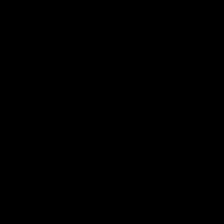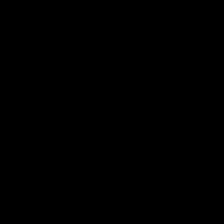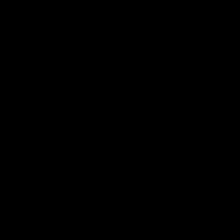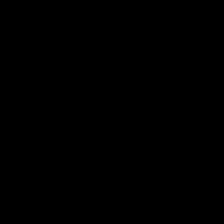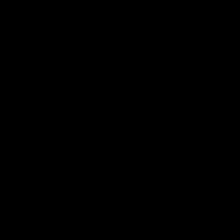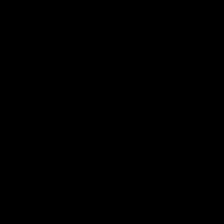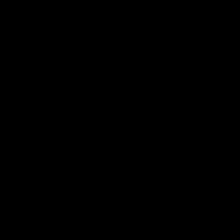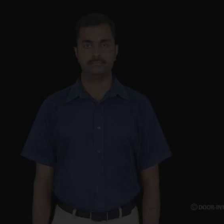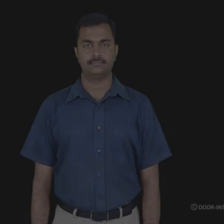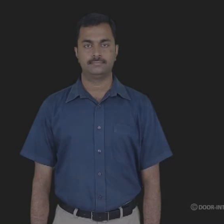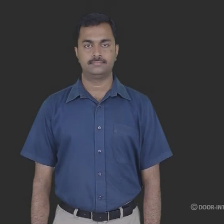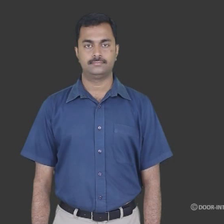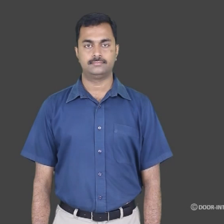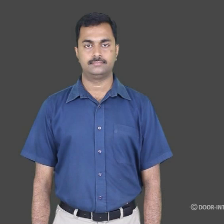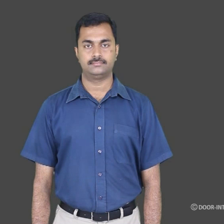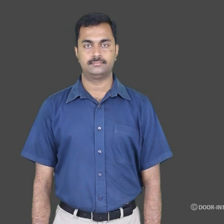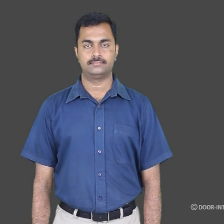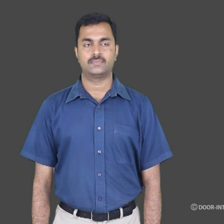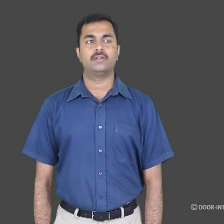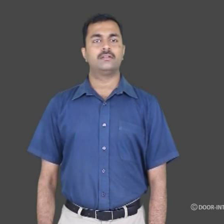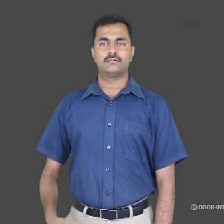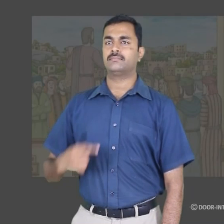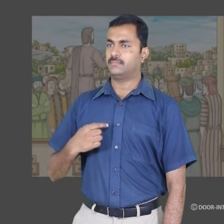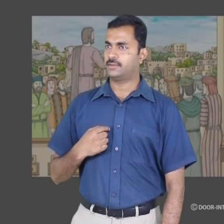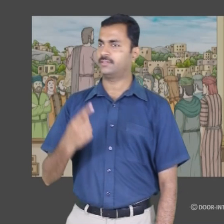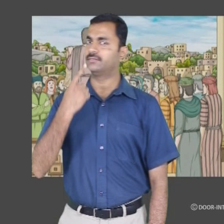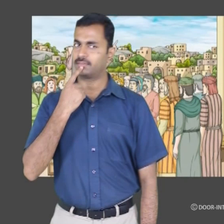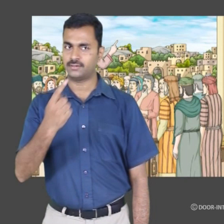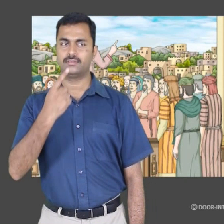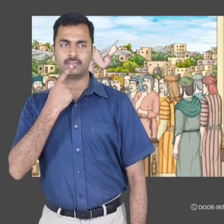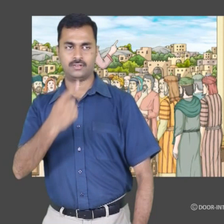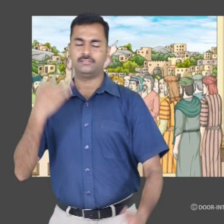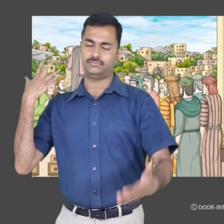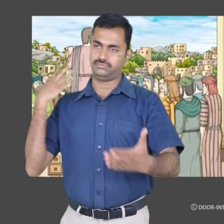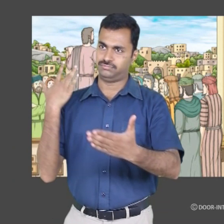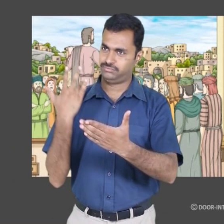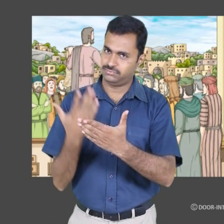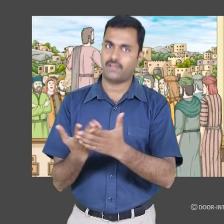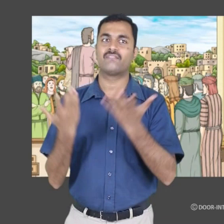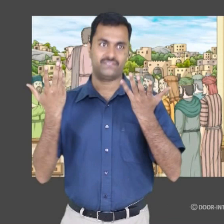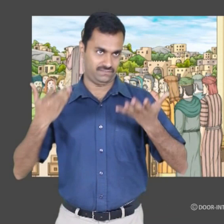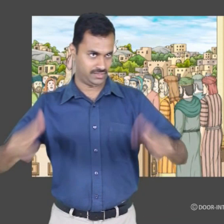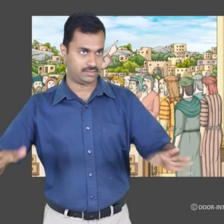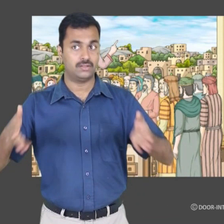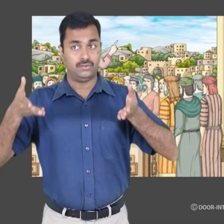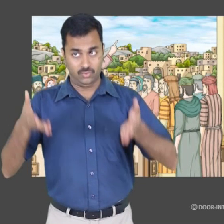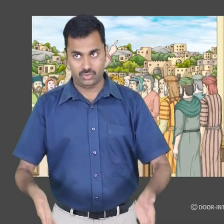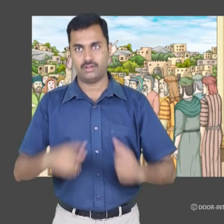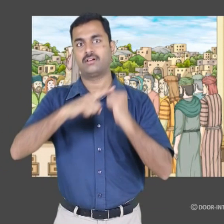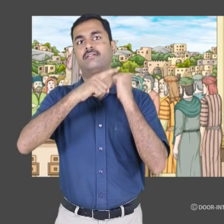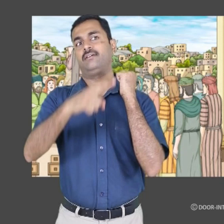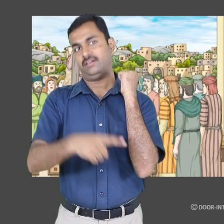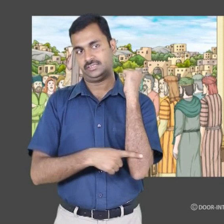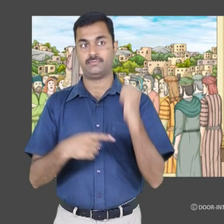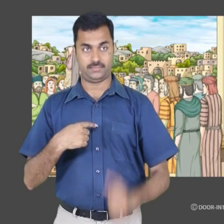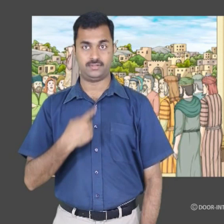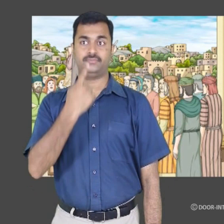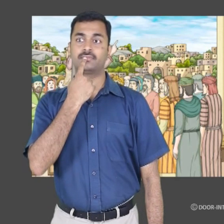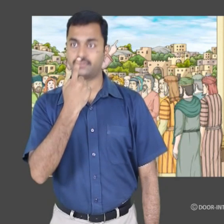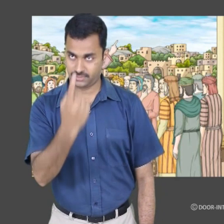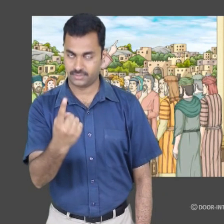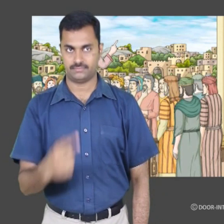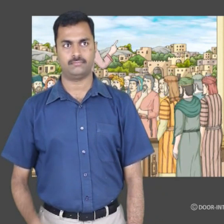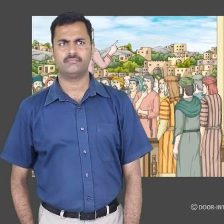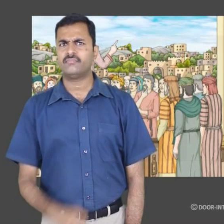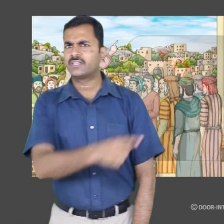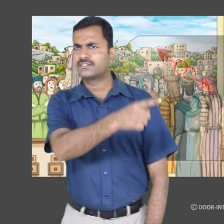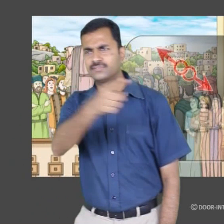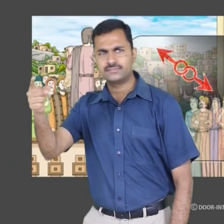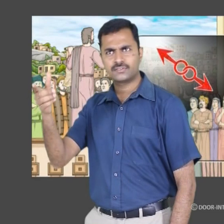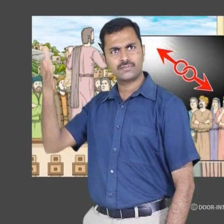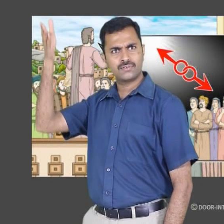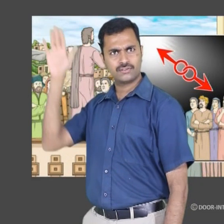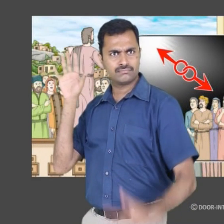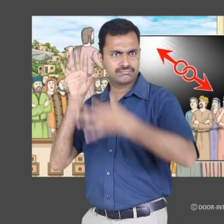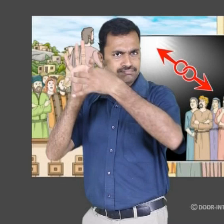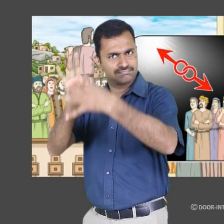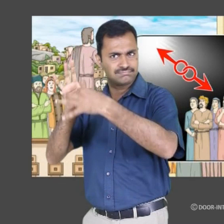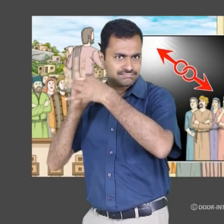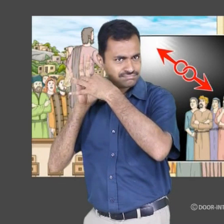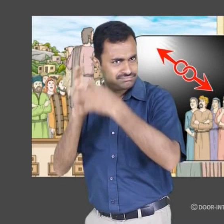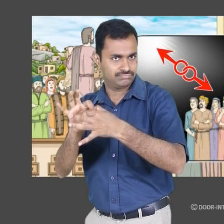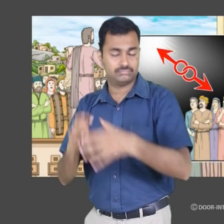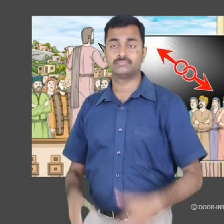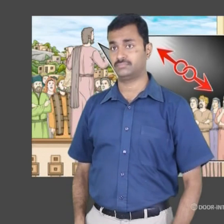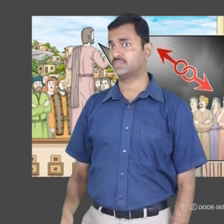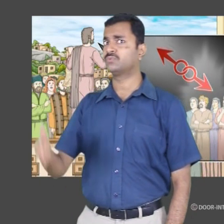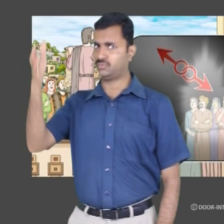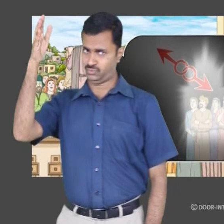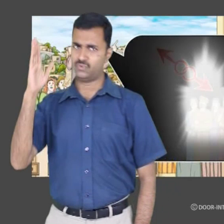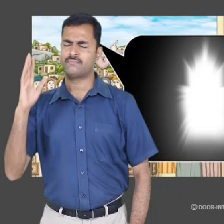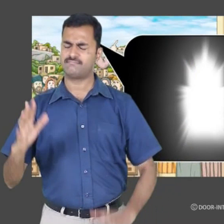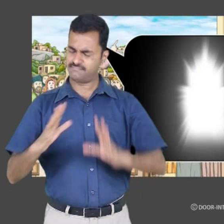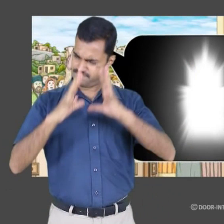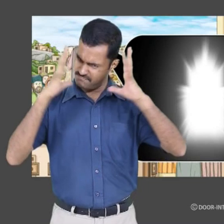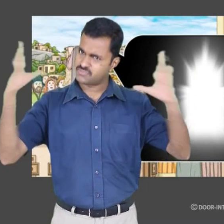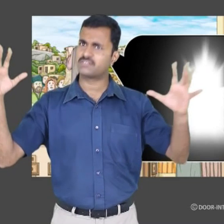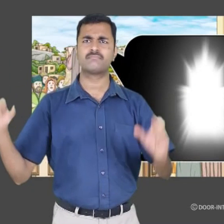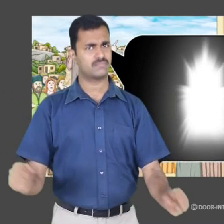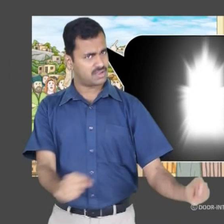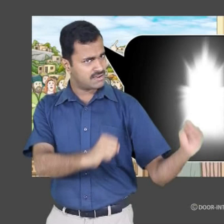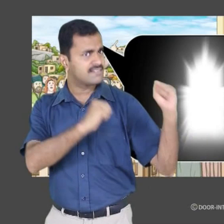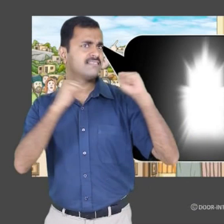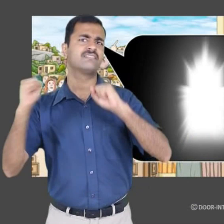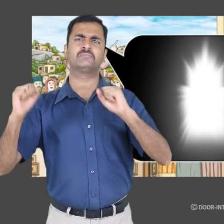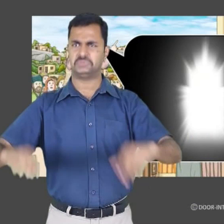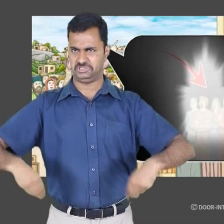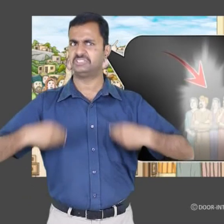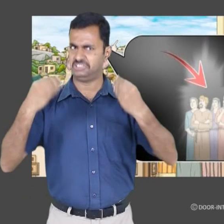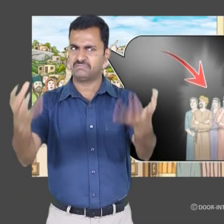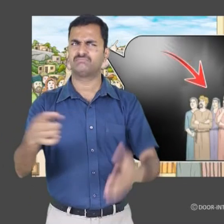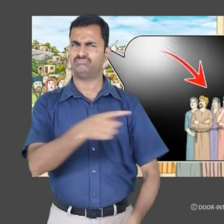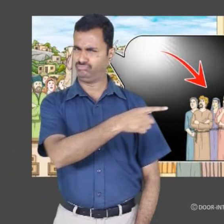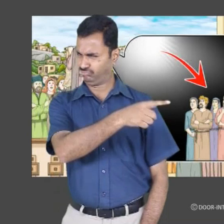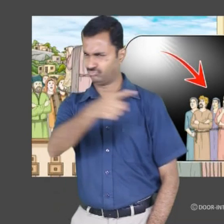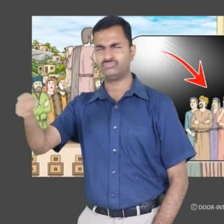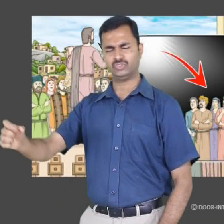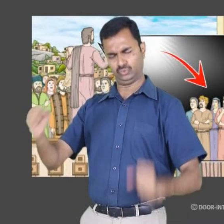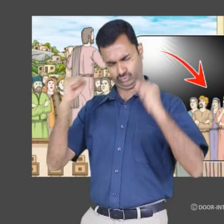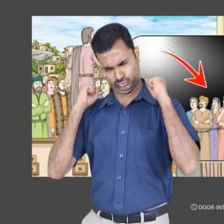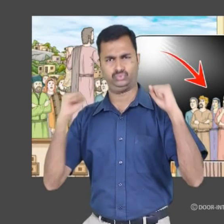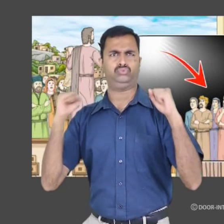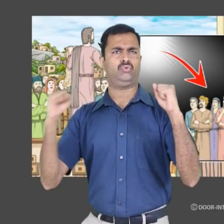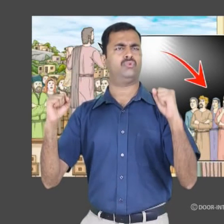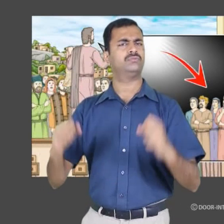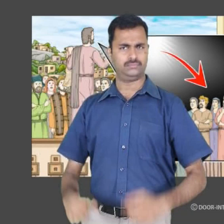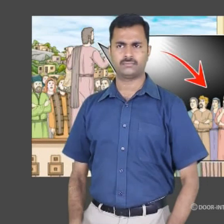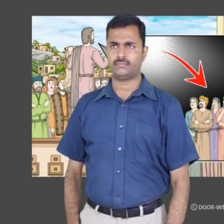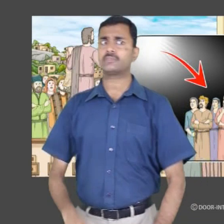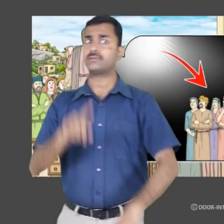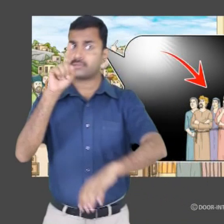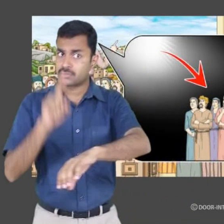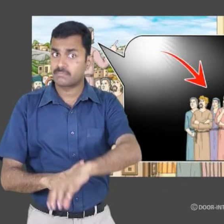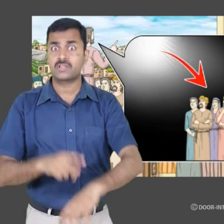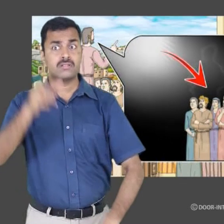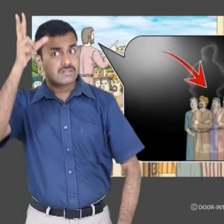Finally, be strong in the Lord and in His mighty power.